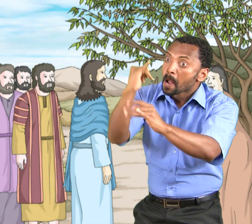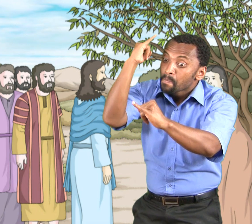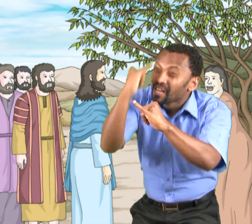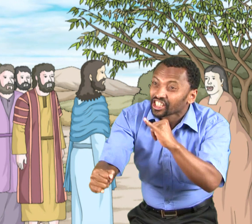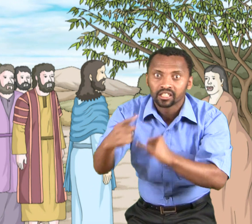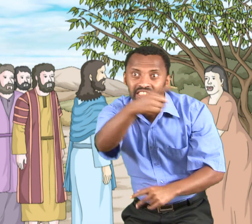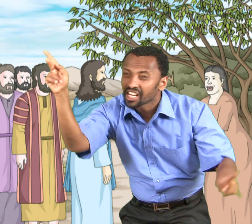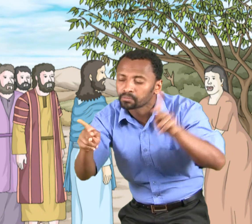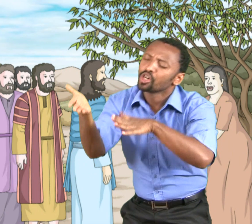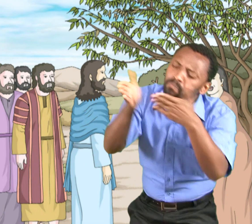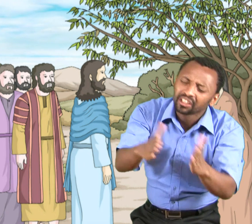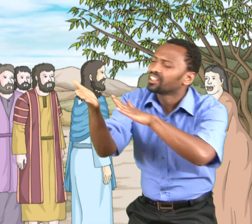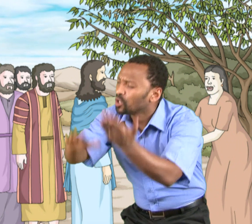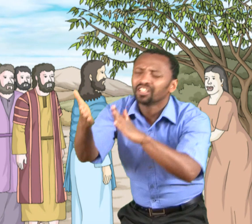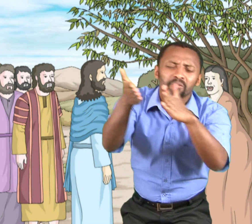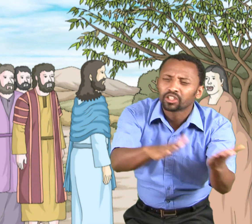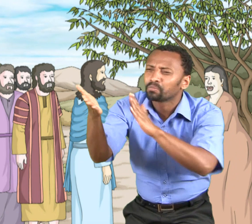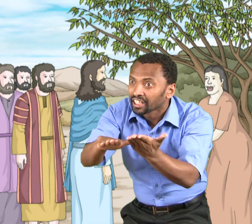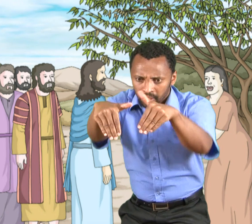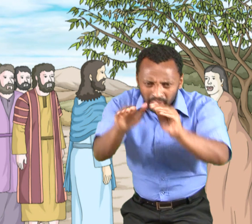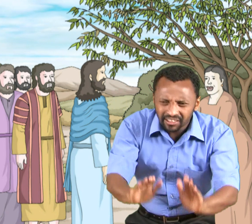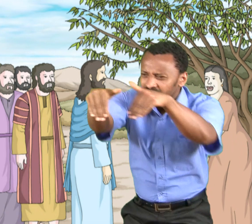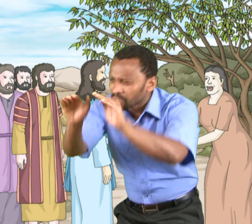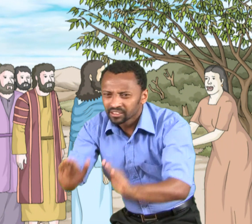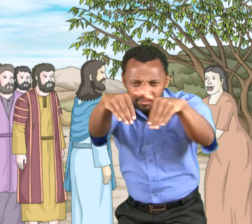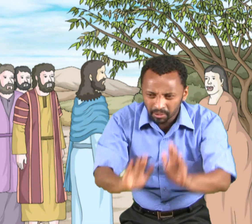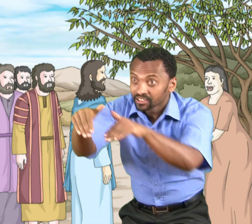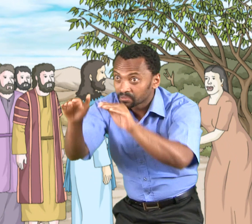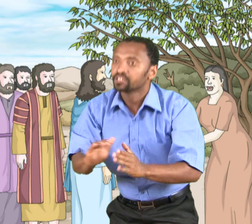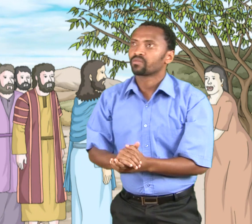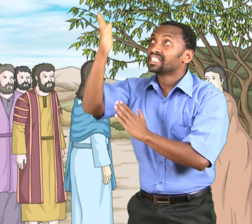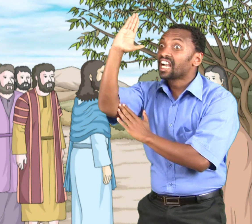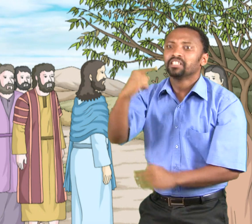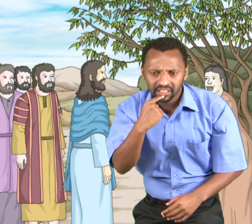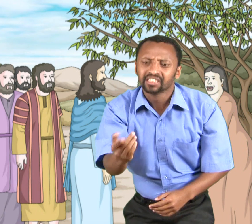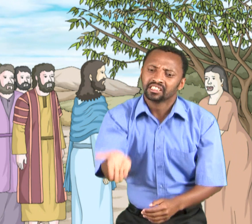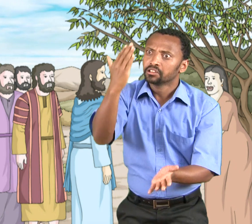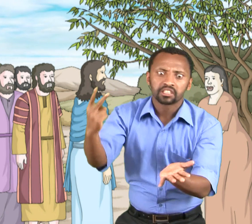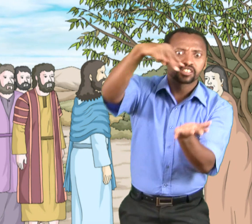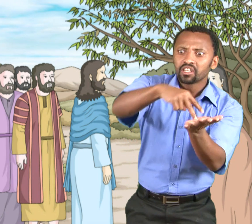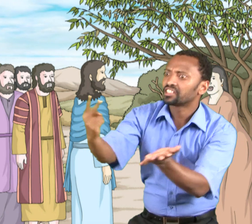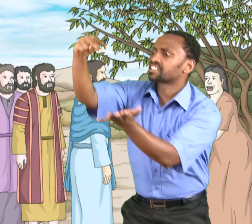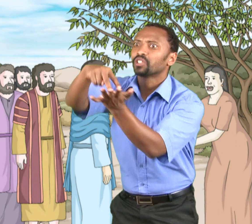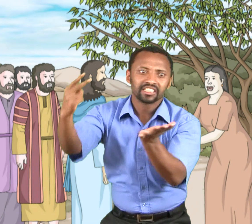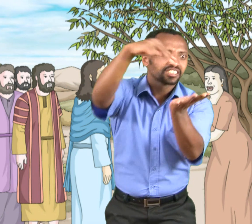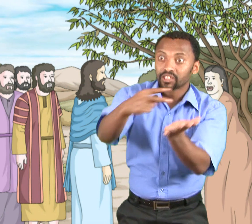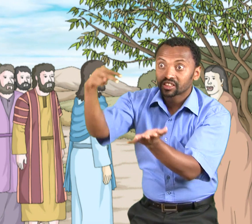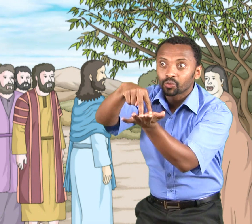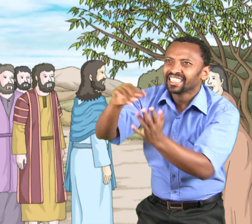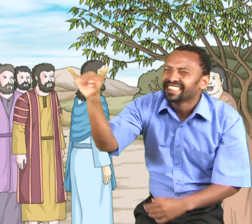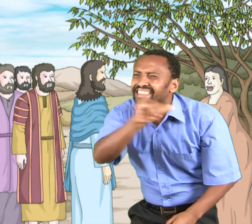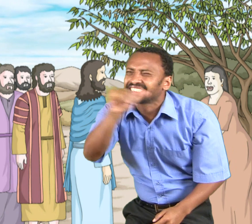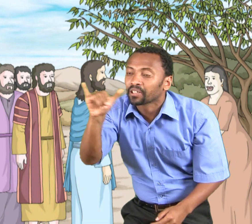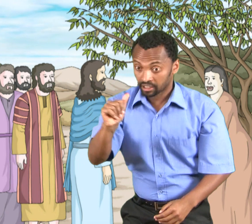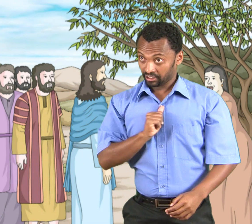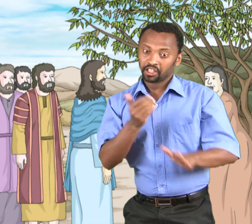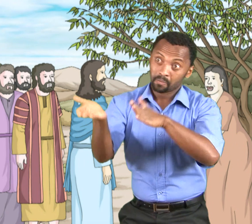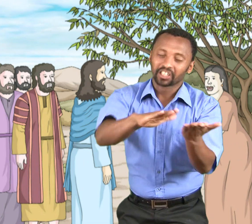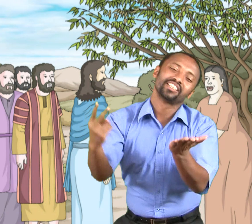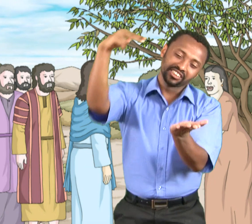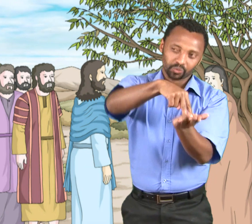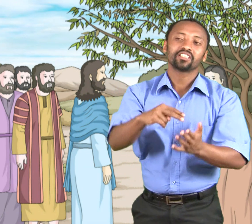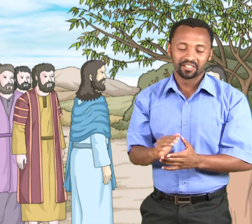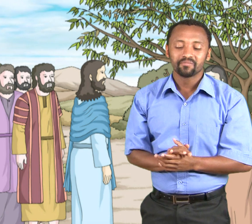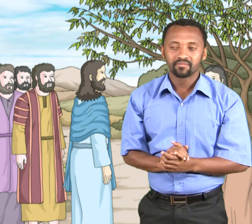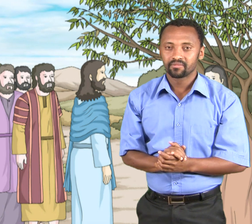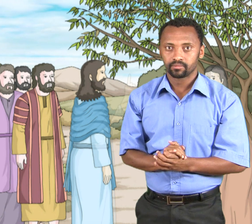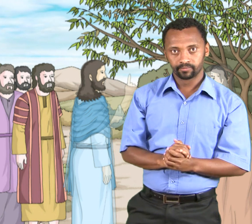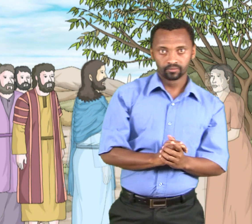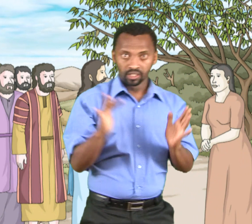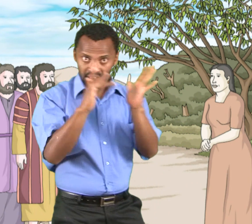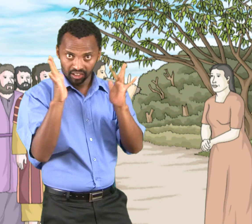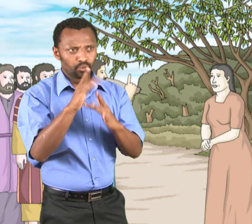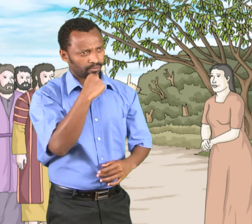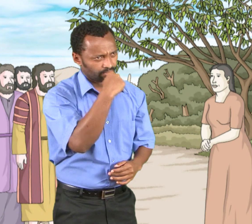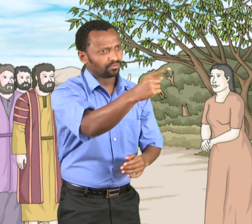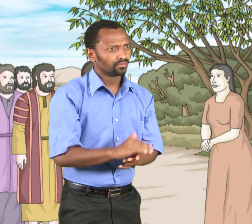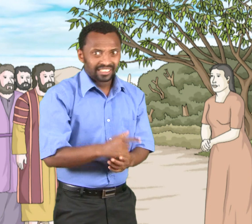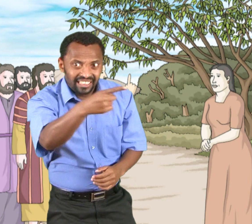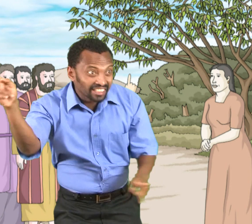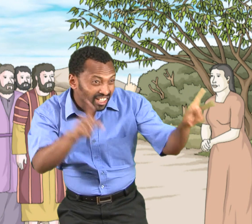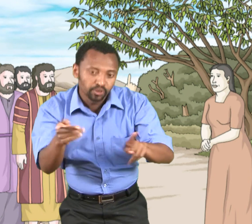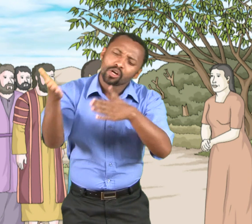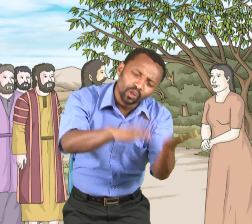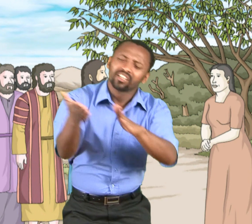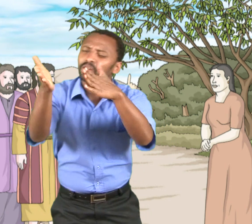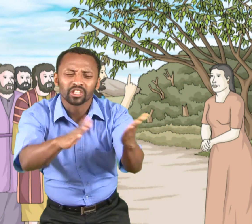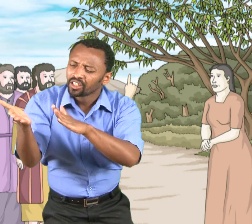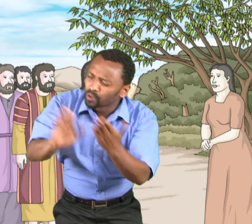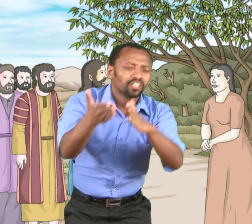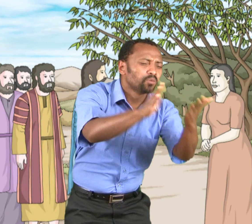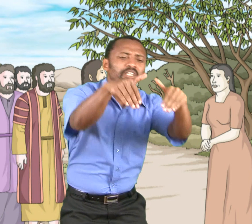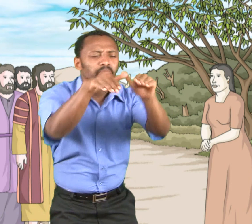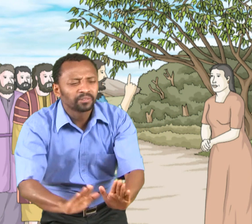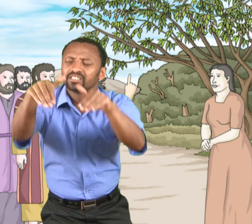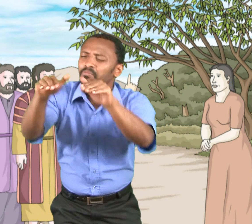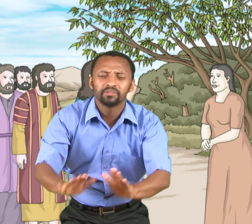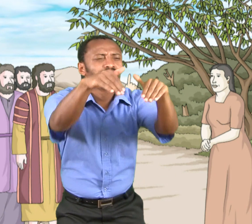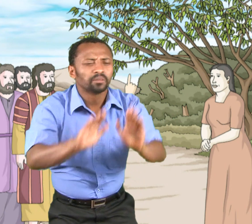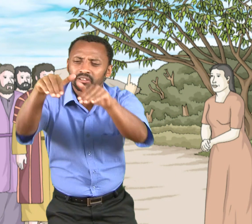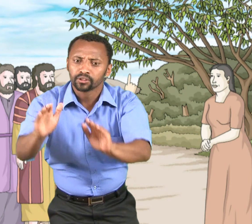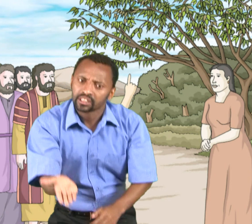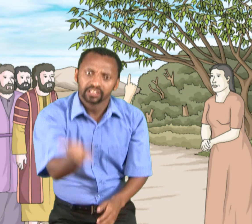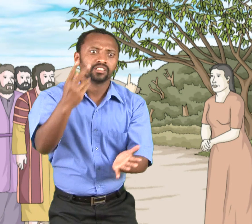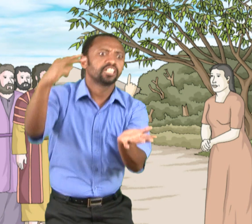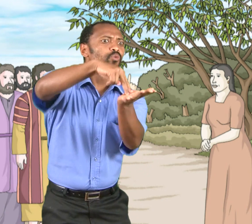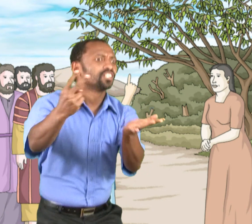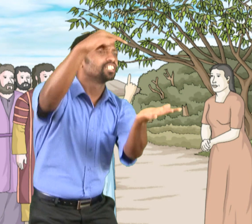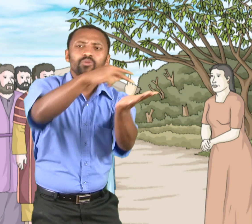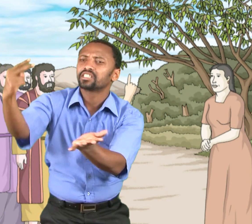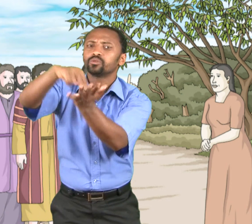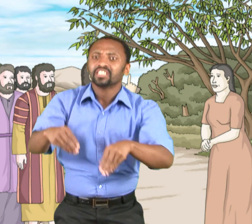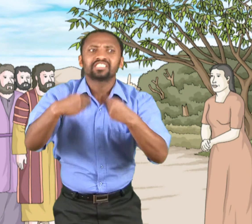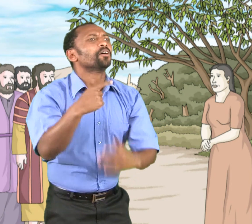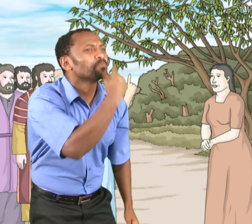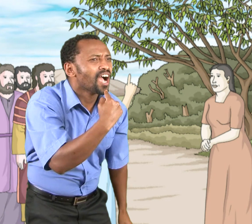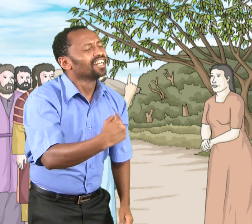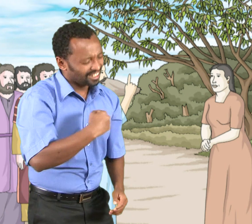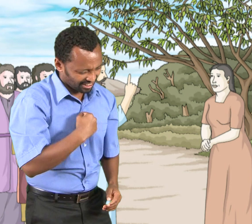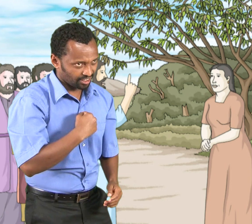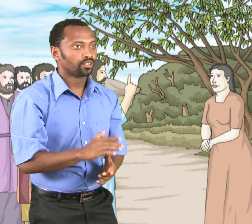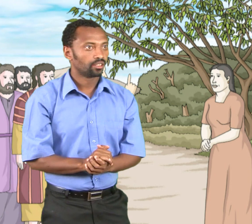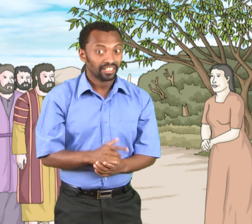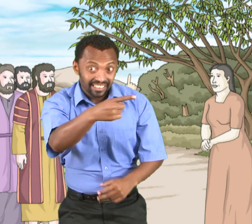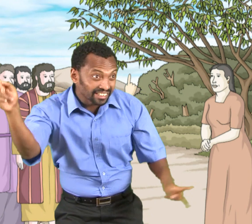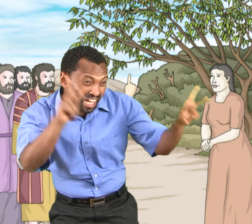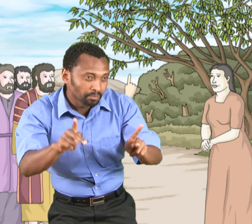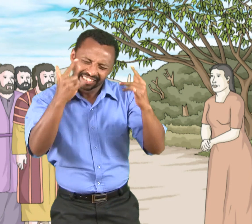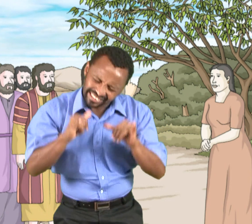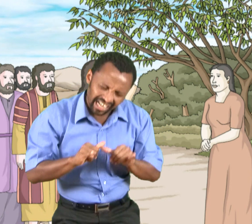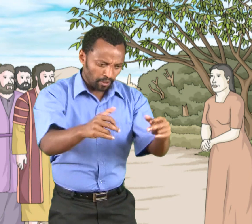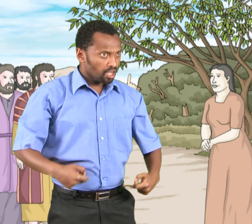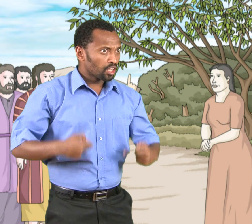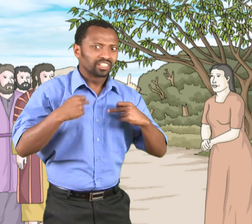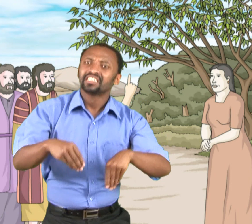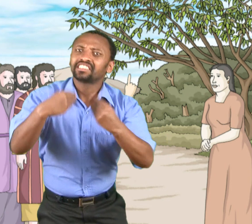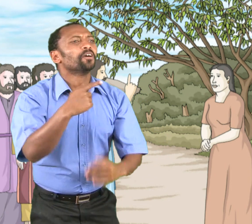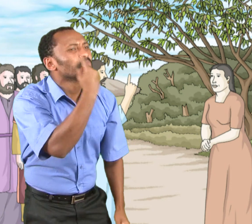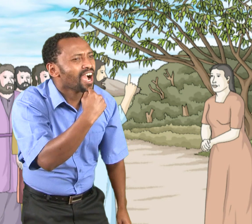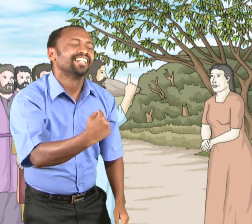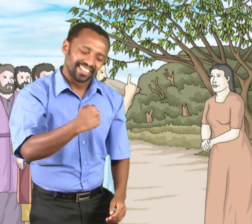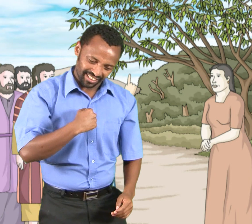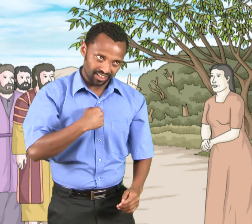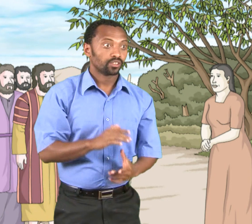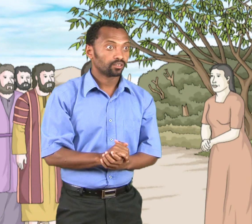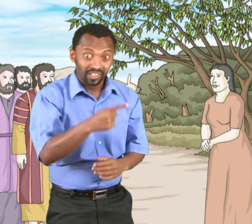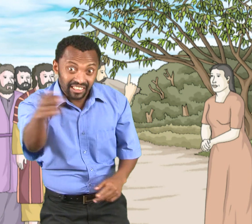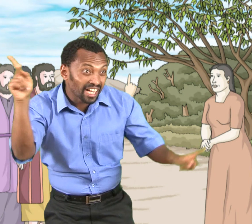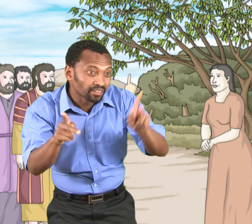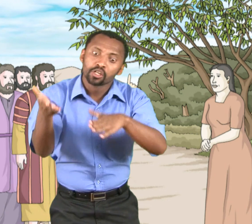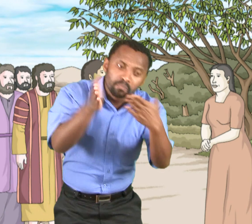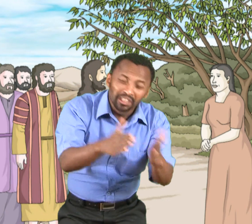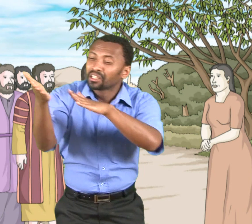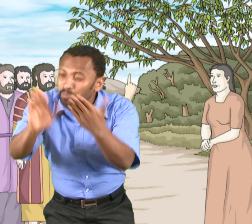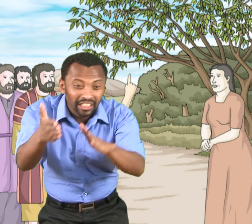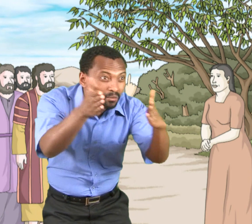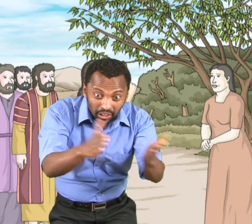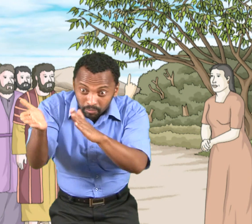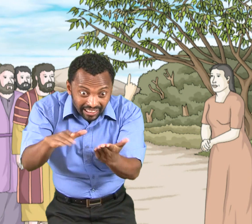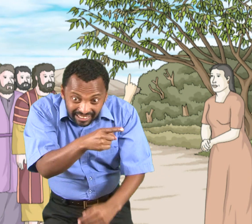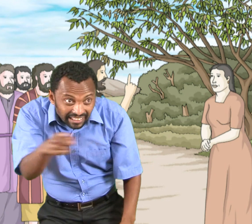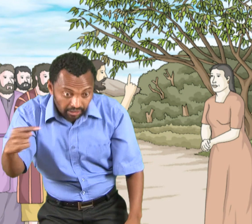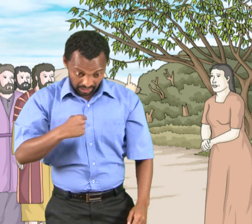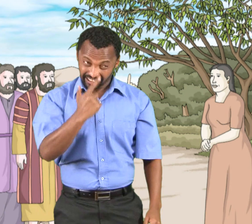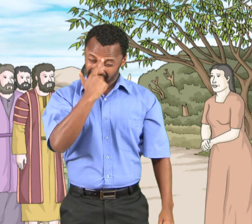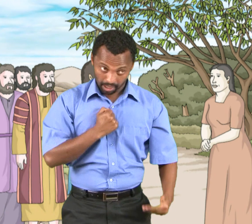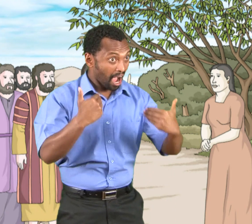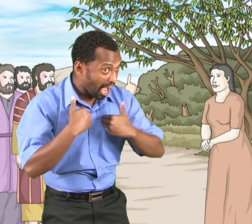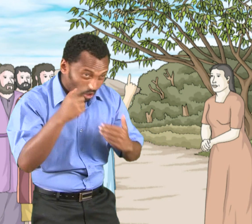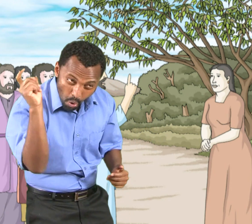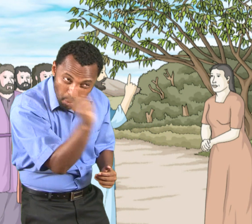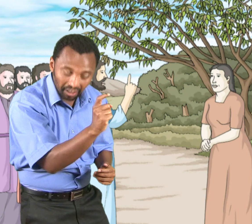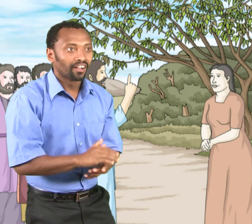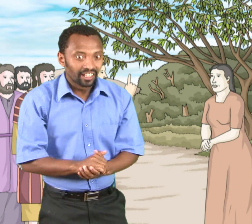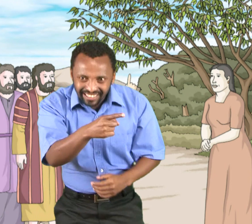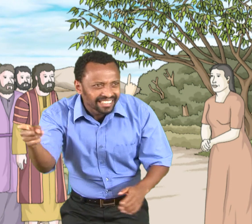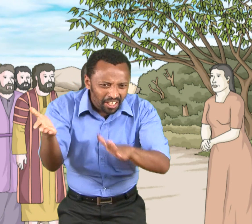Martha replied, “I know that he will rise again in the resurrection at the last day.” Jesus said to her, “I am the resurrection and the life.